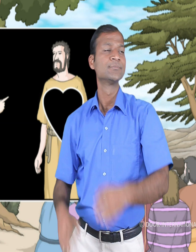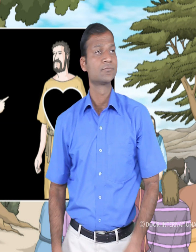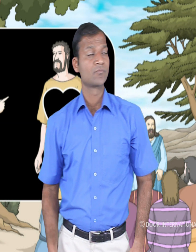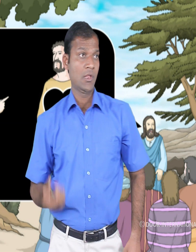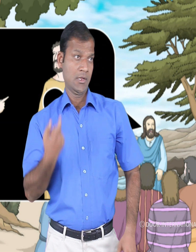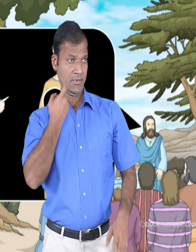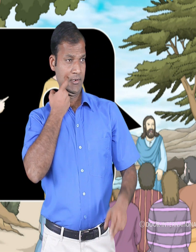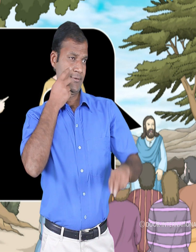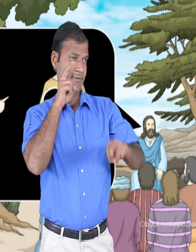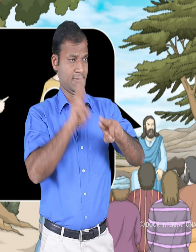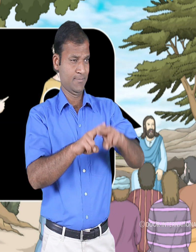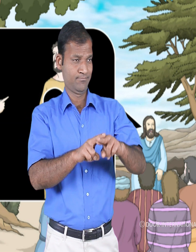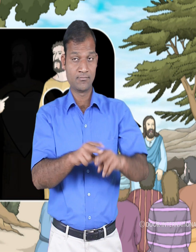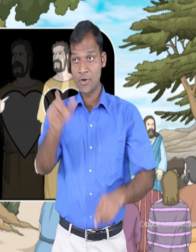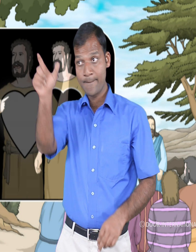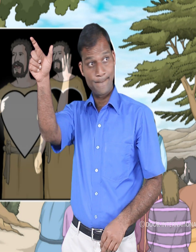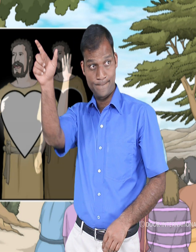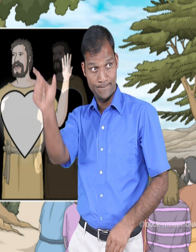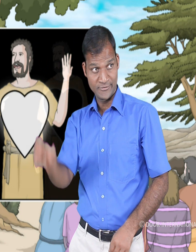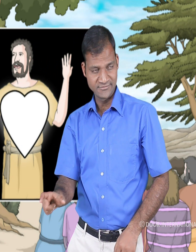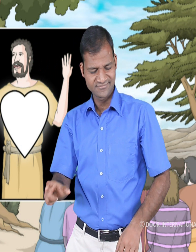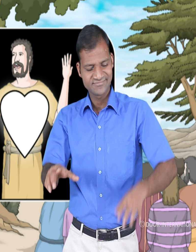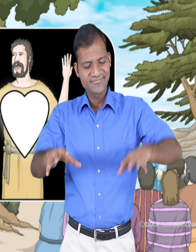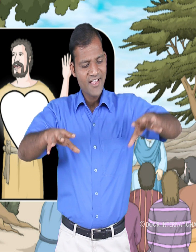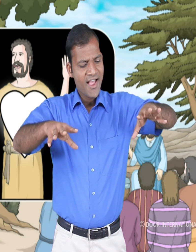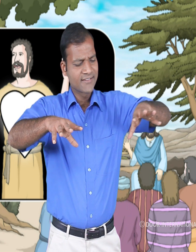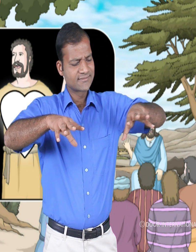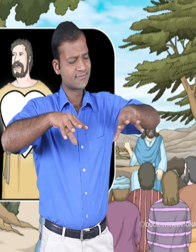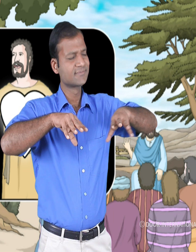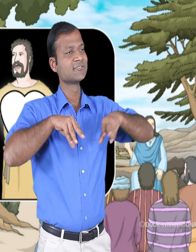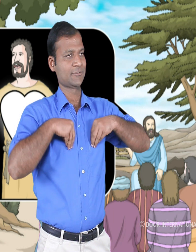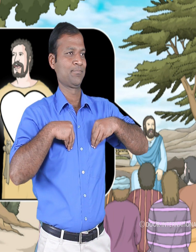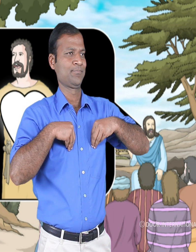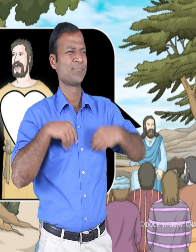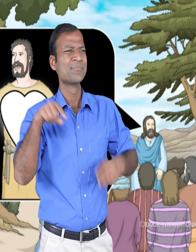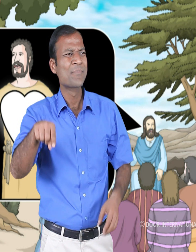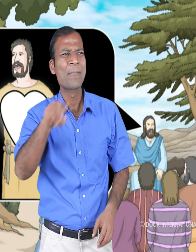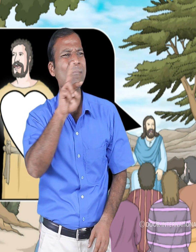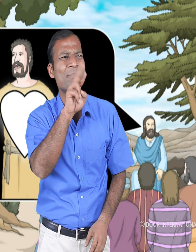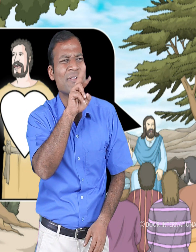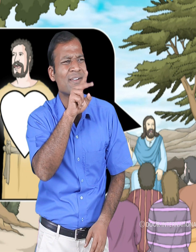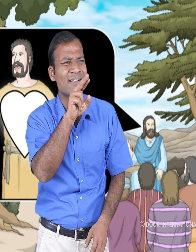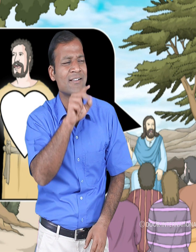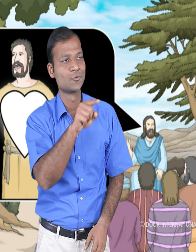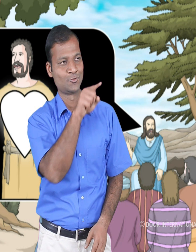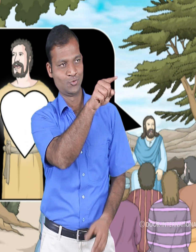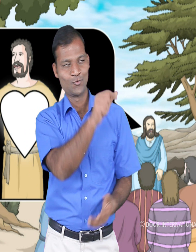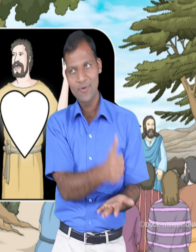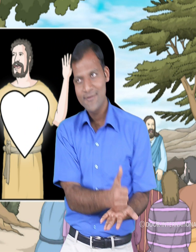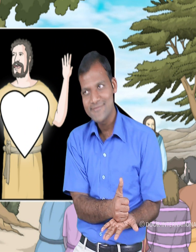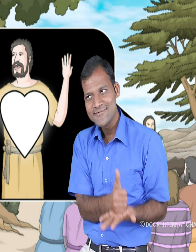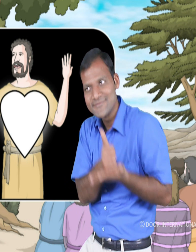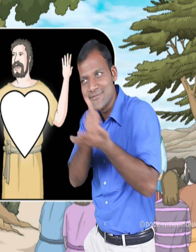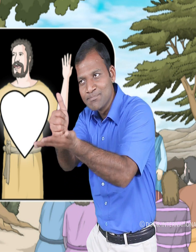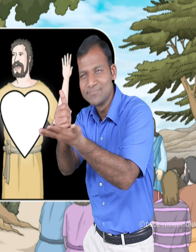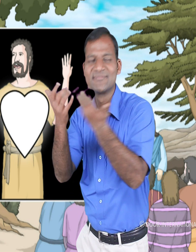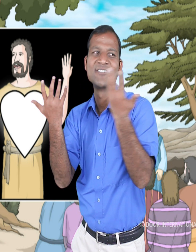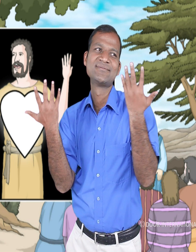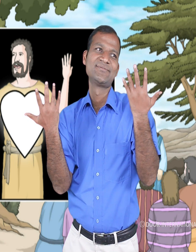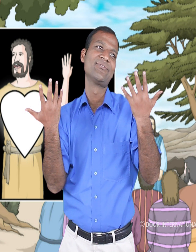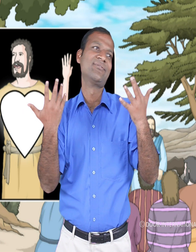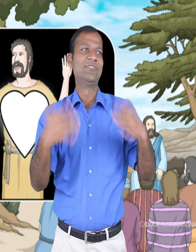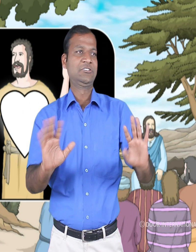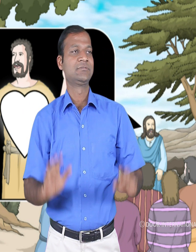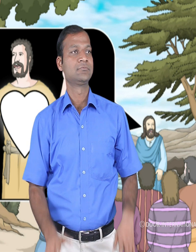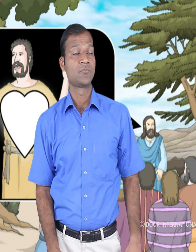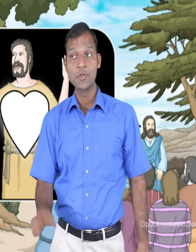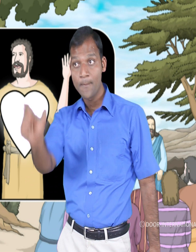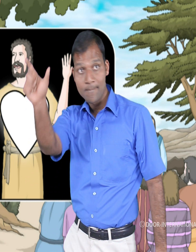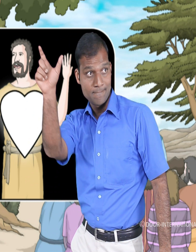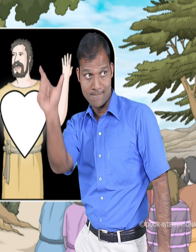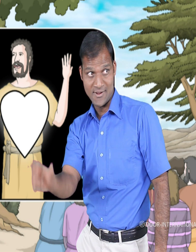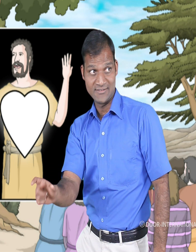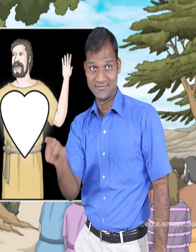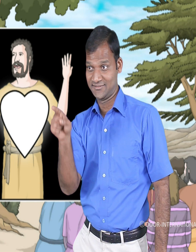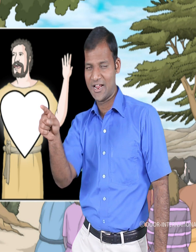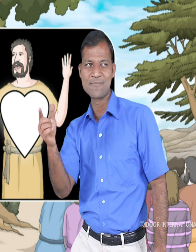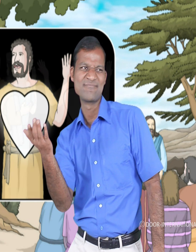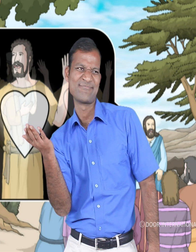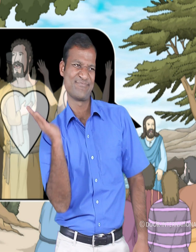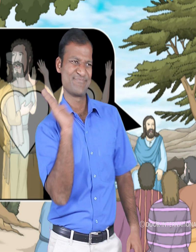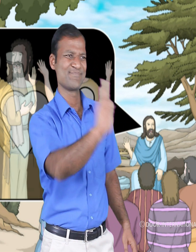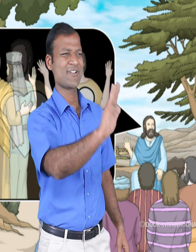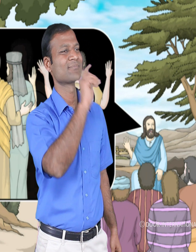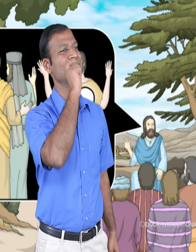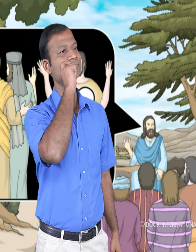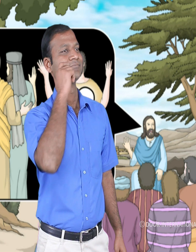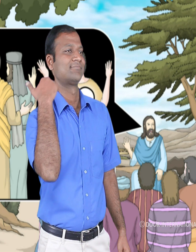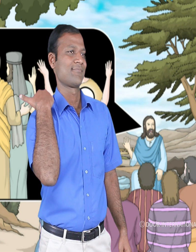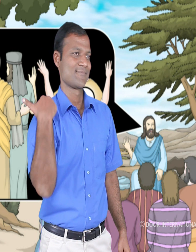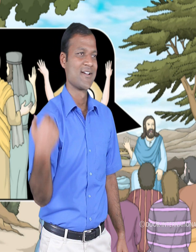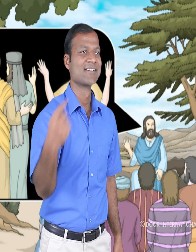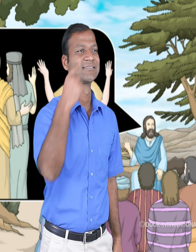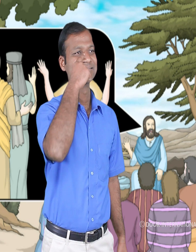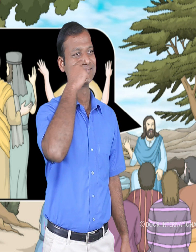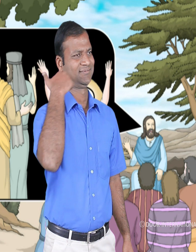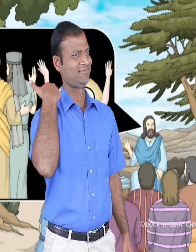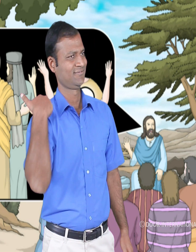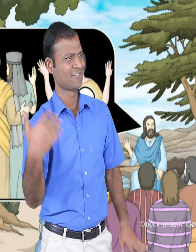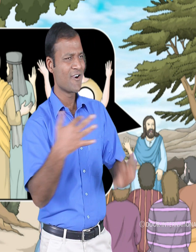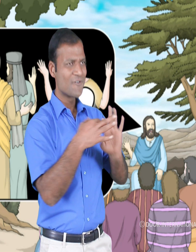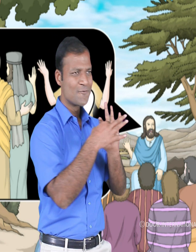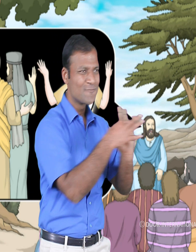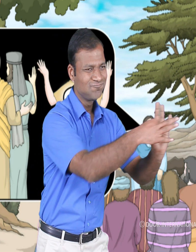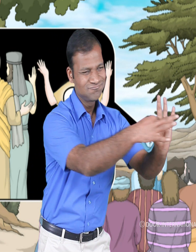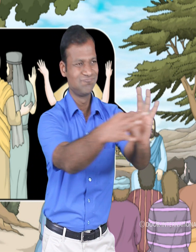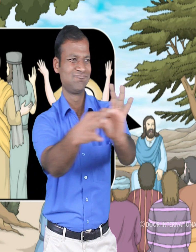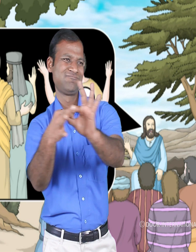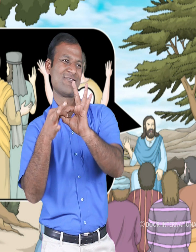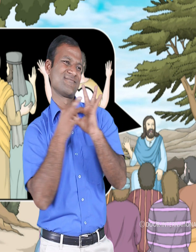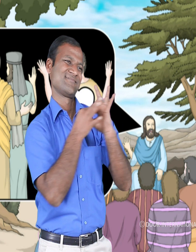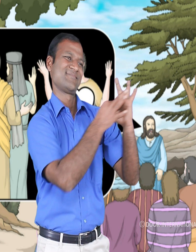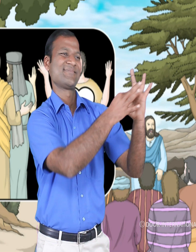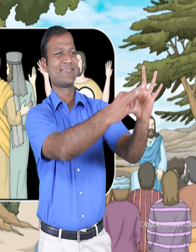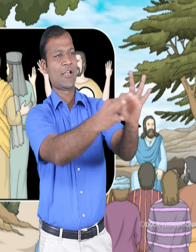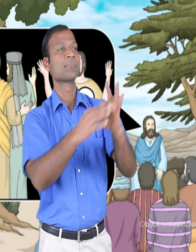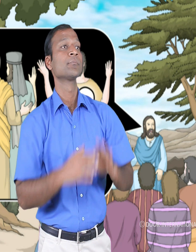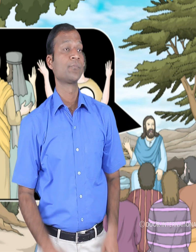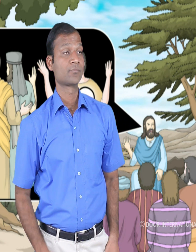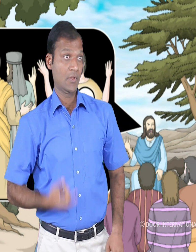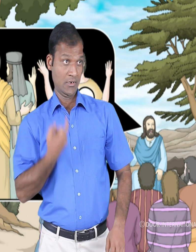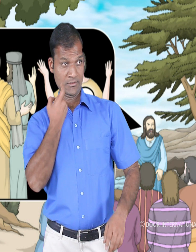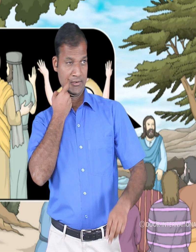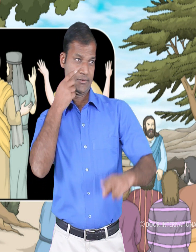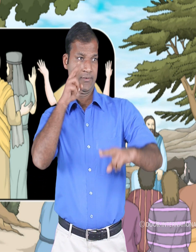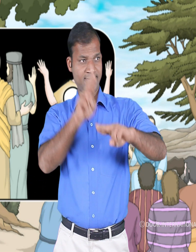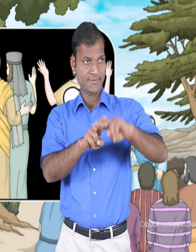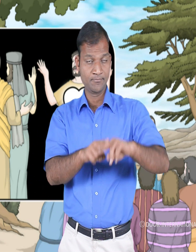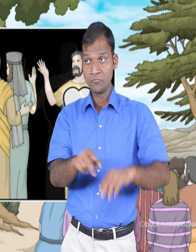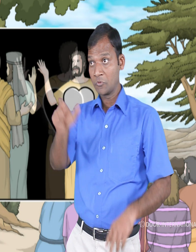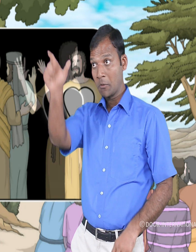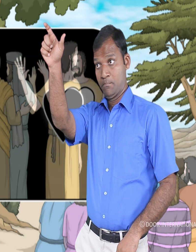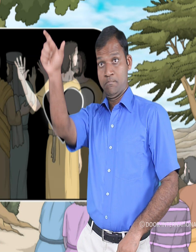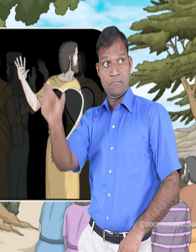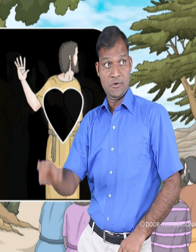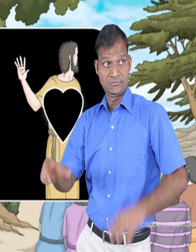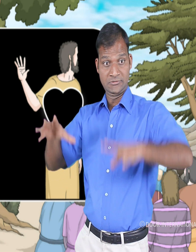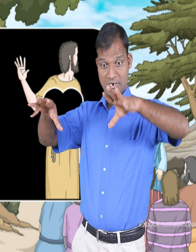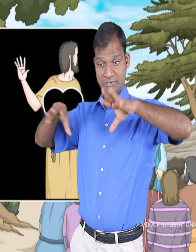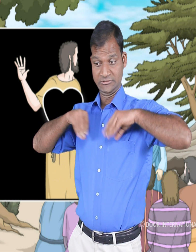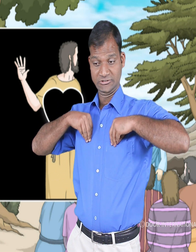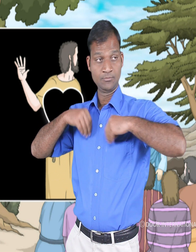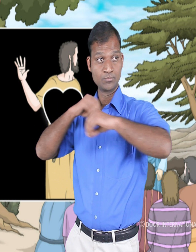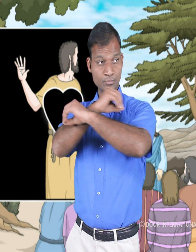If he listens to you, you have won your brother over.